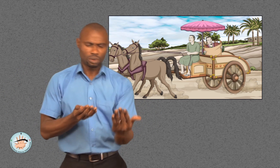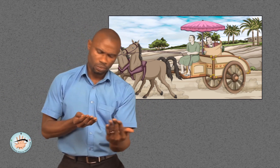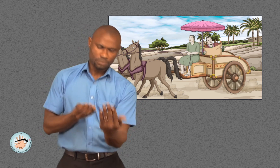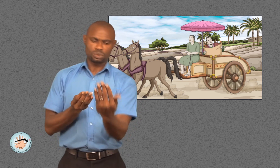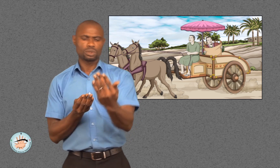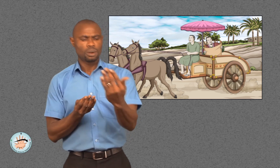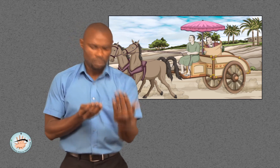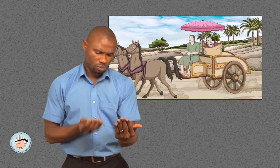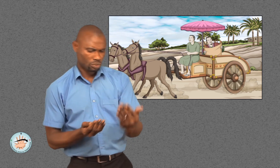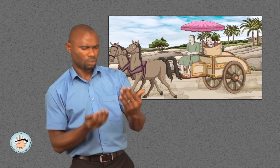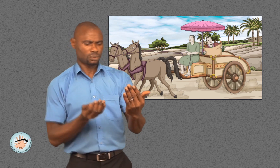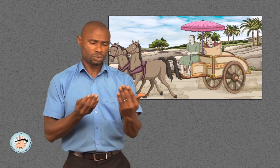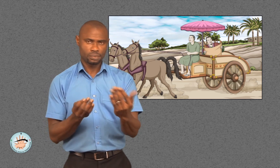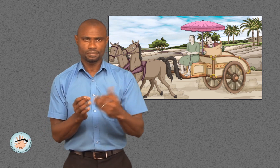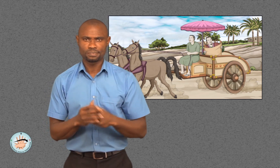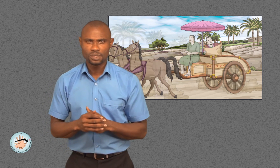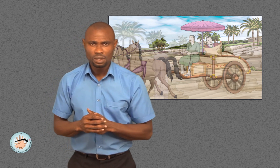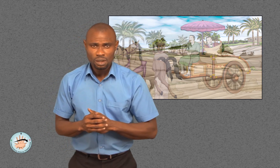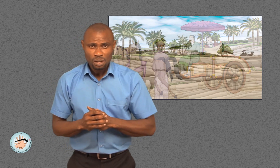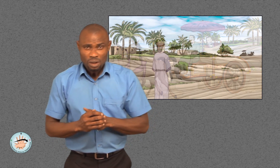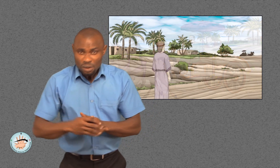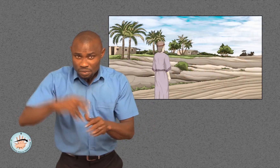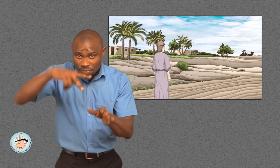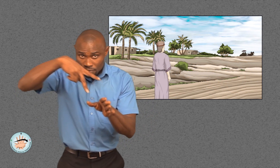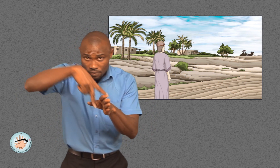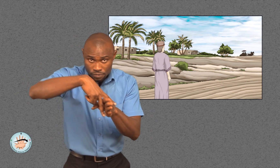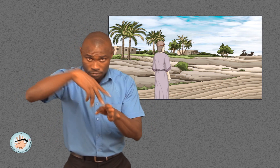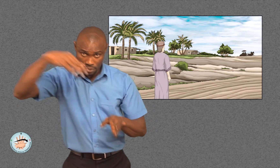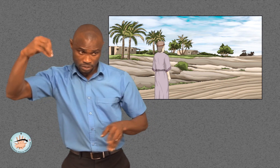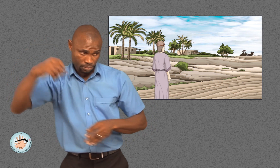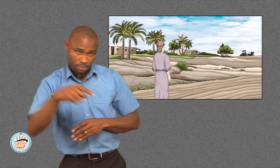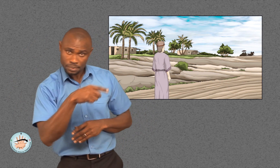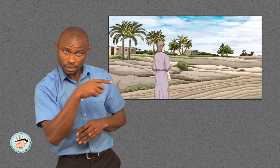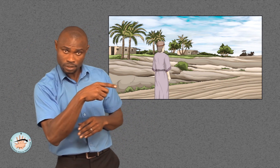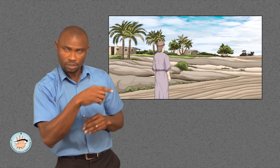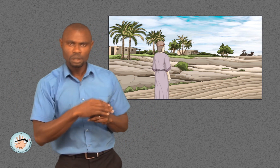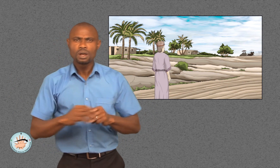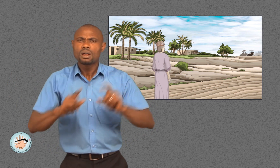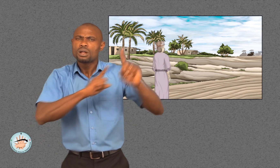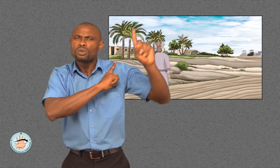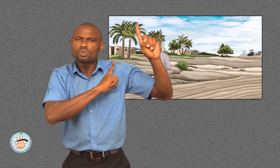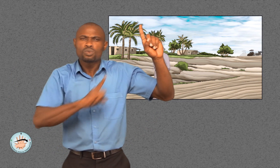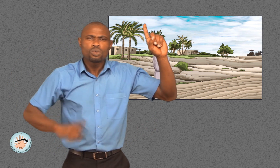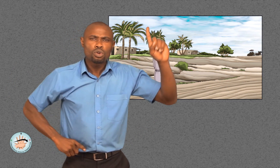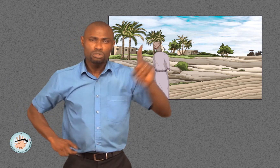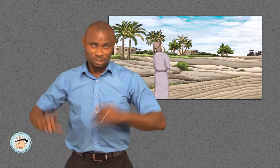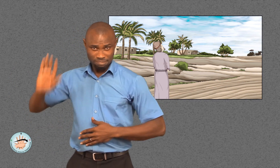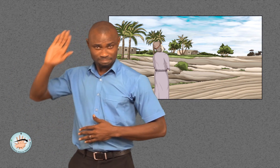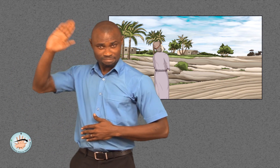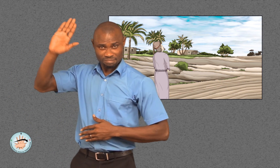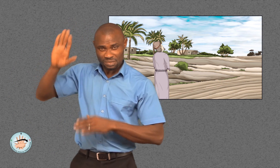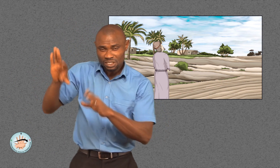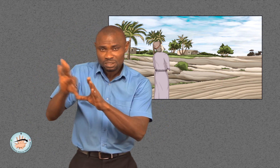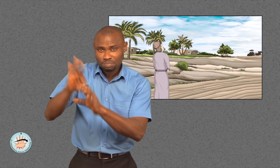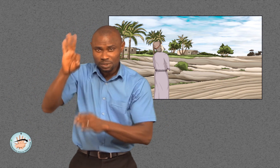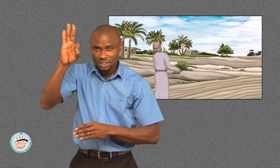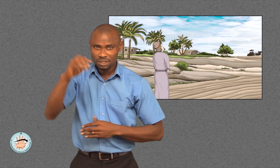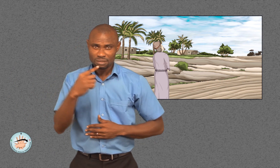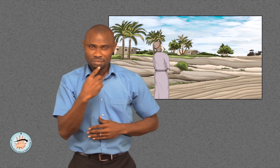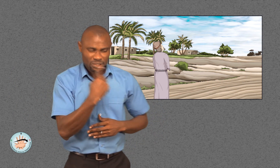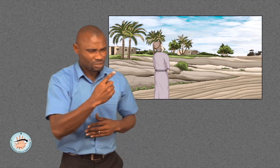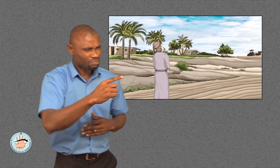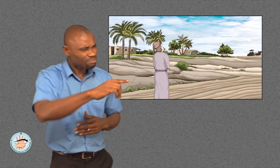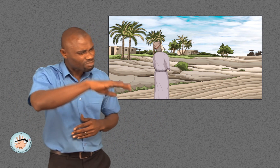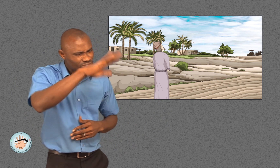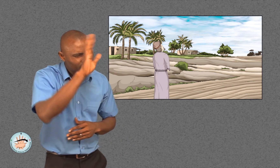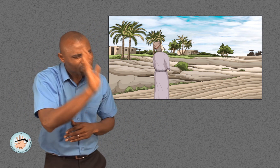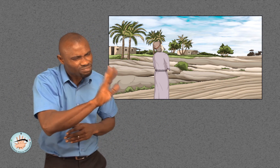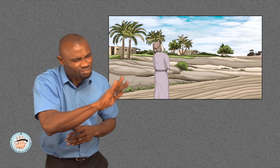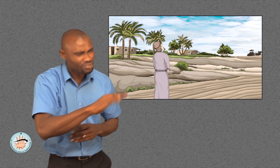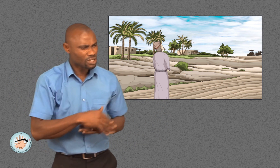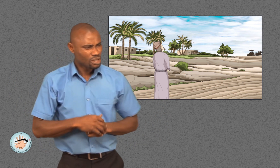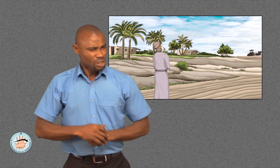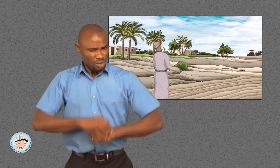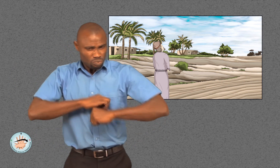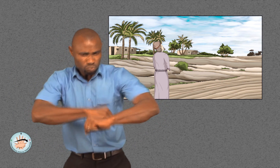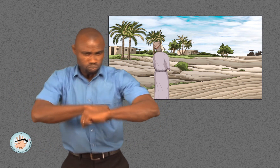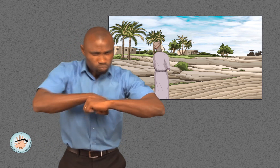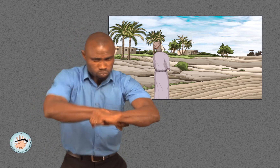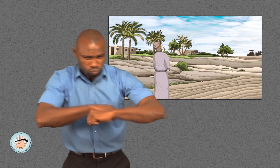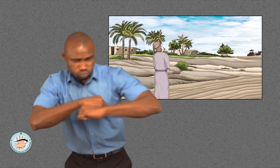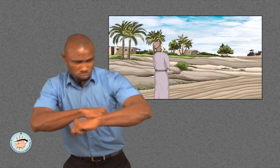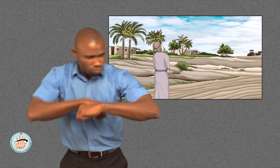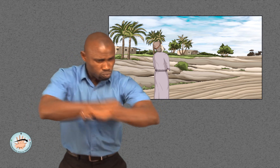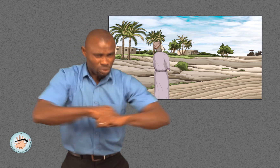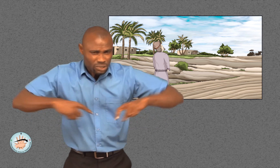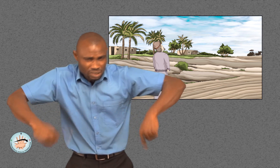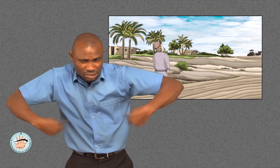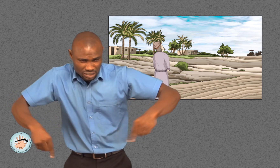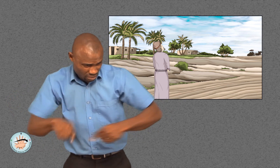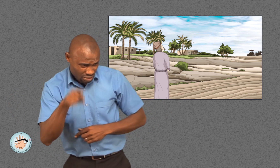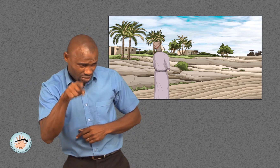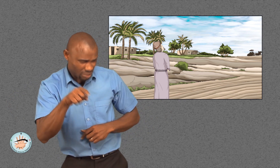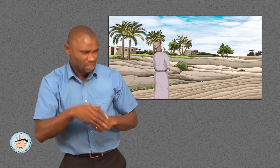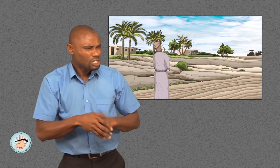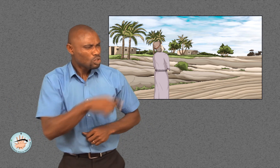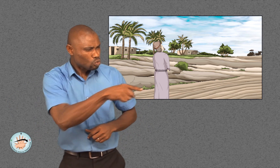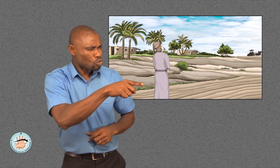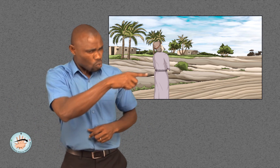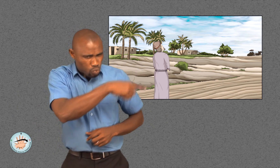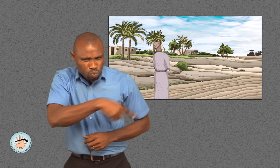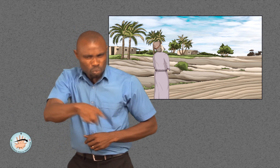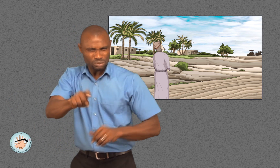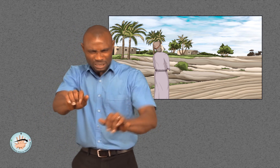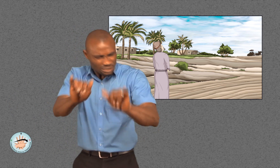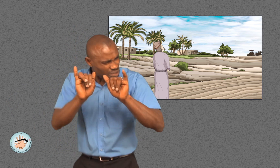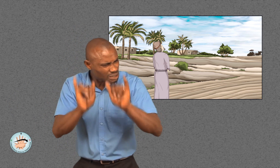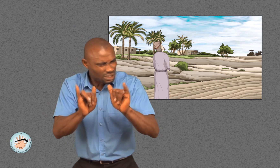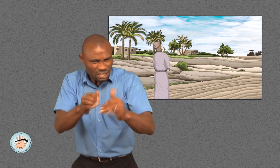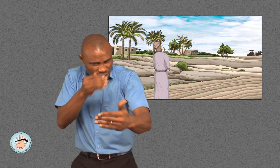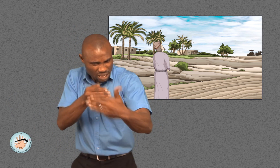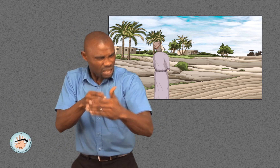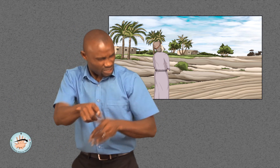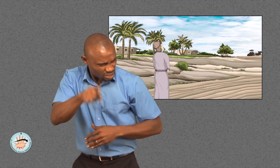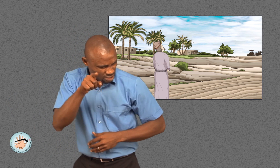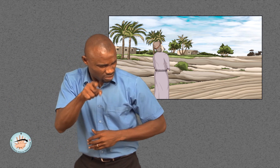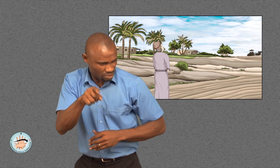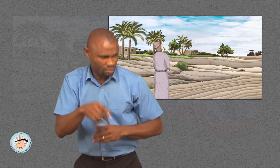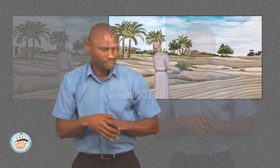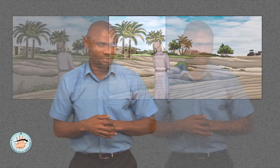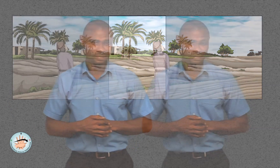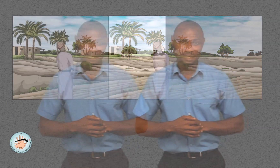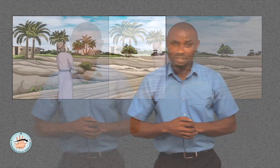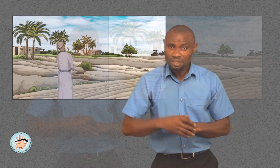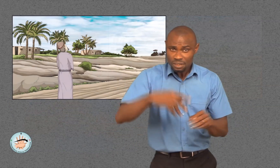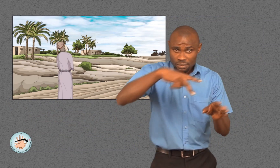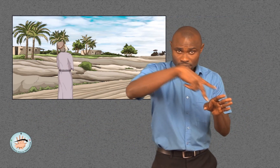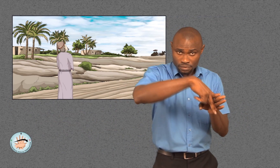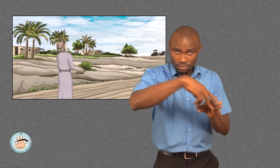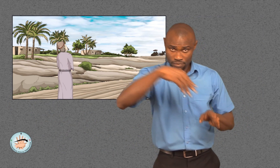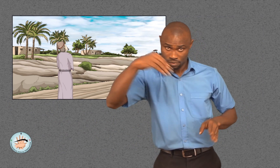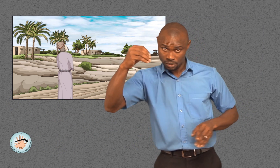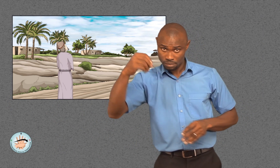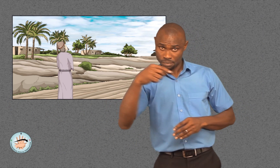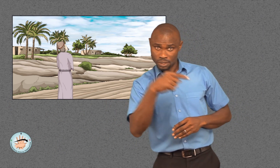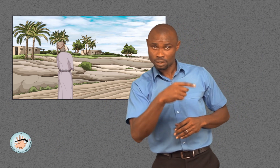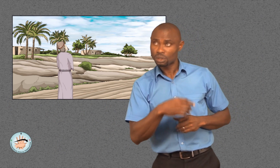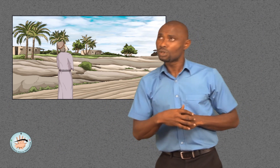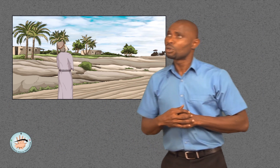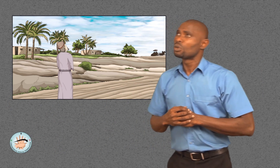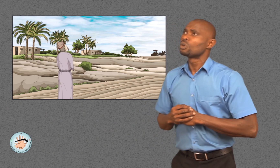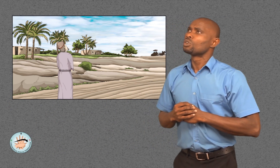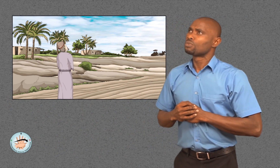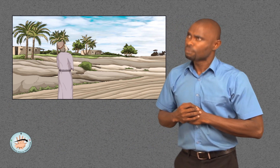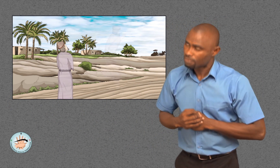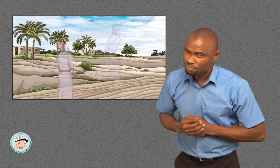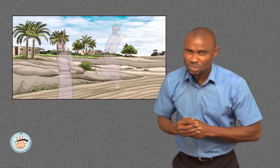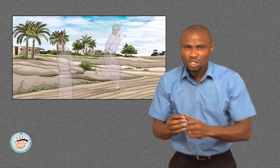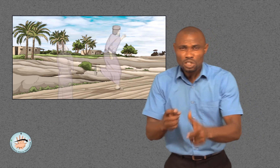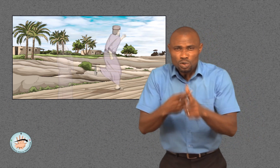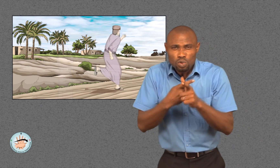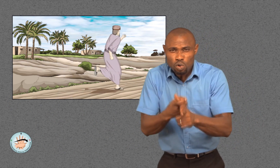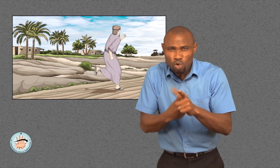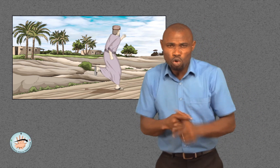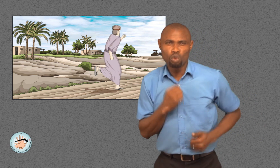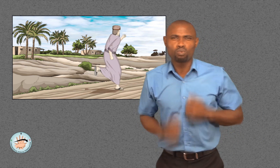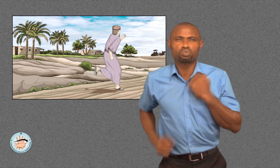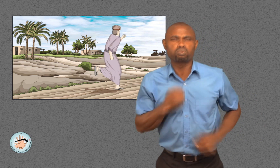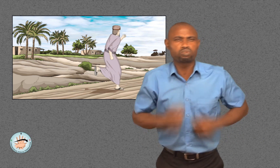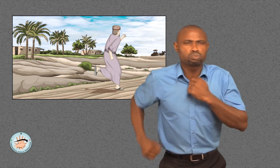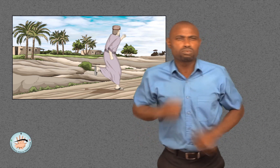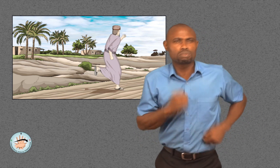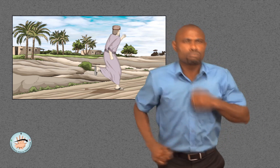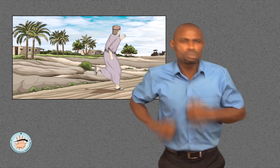The Spirit said to Philip, “Go over to that chariot and stay by it.”